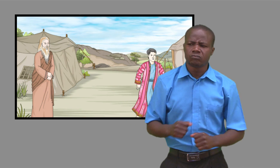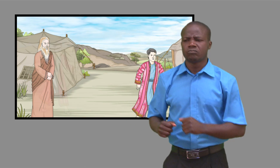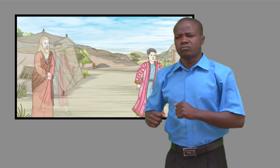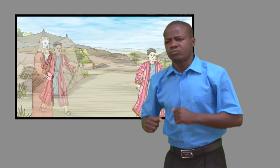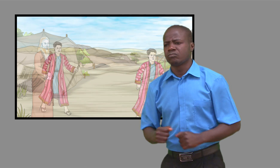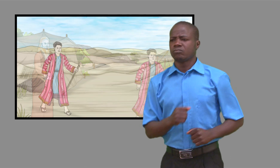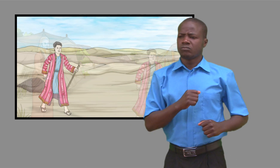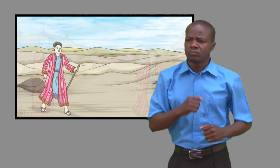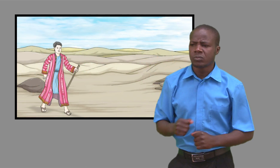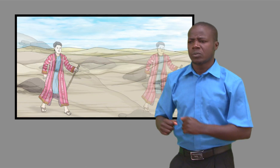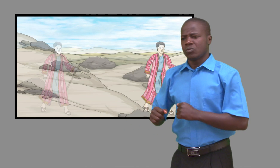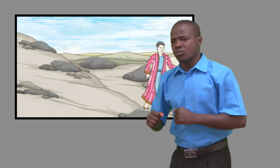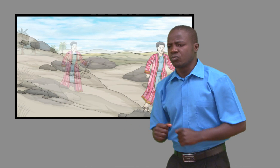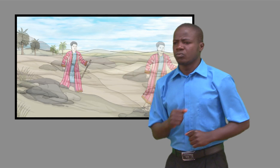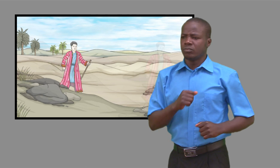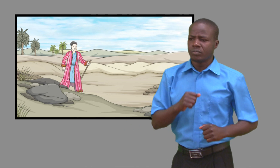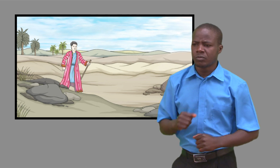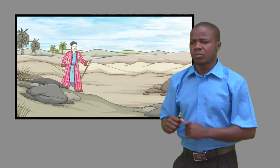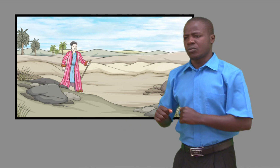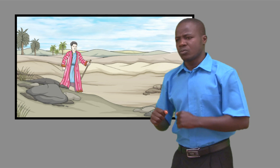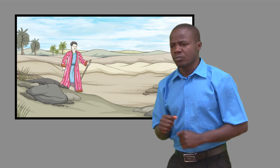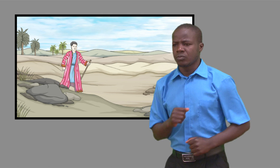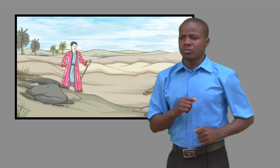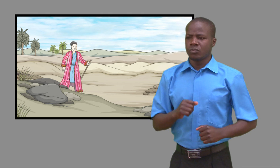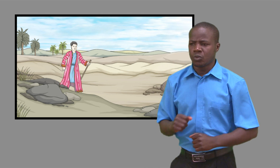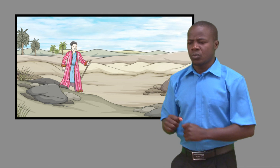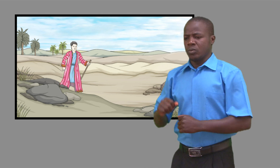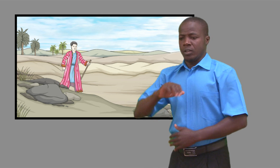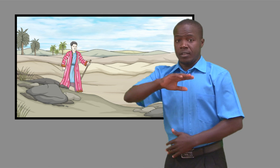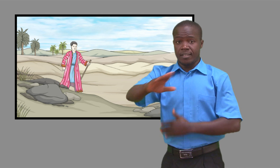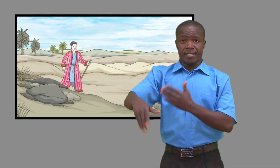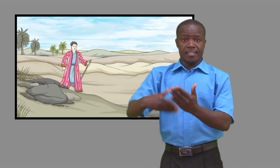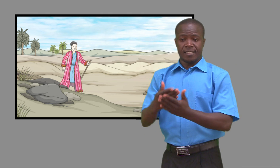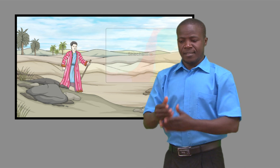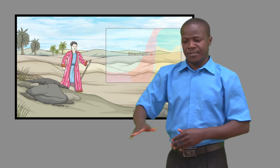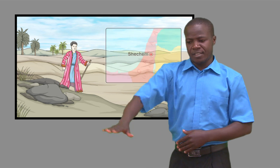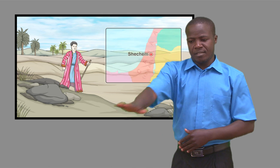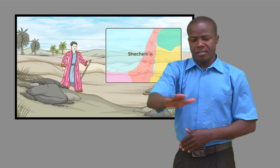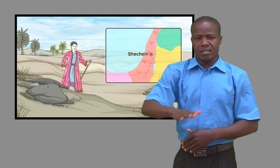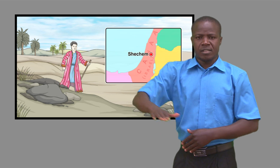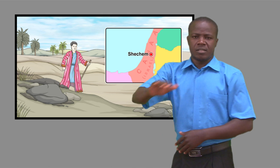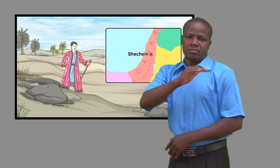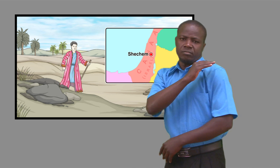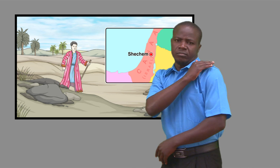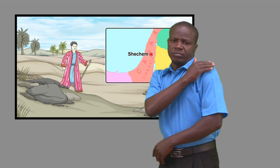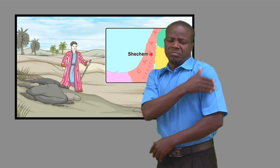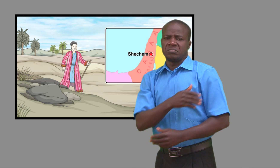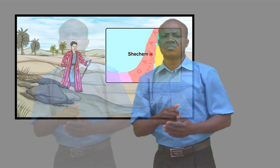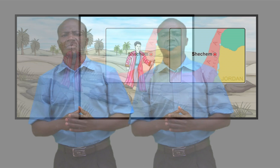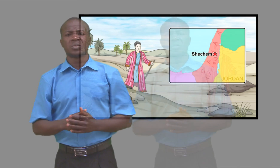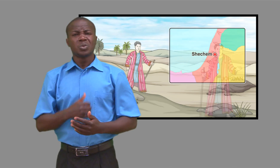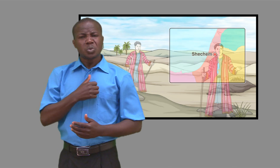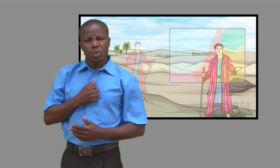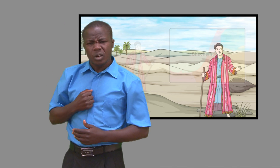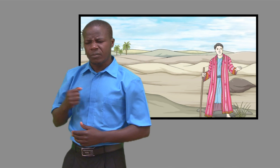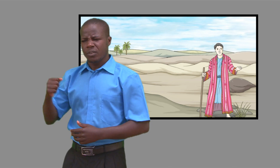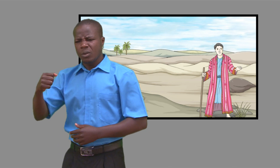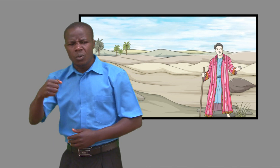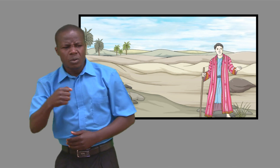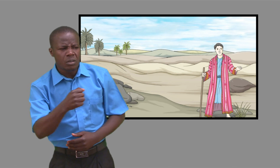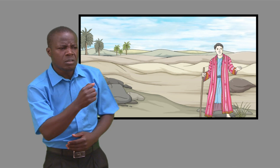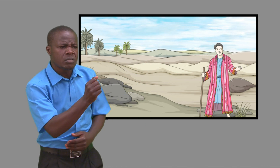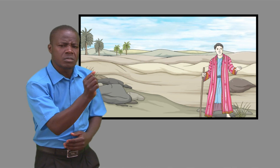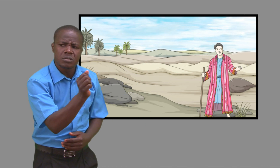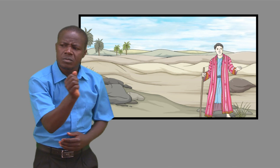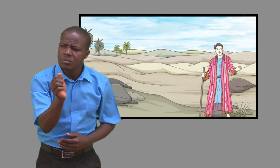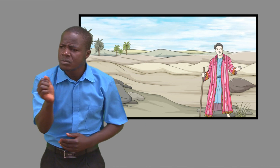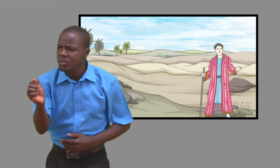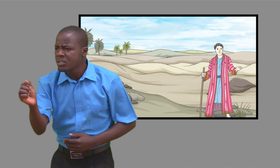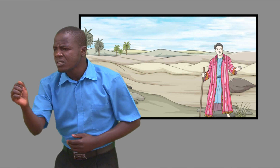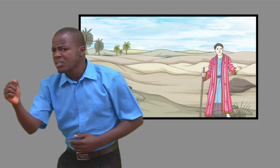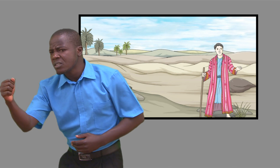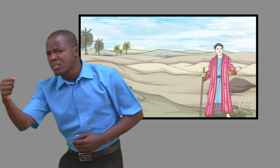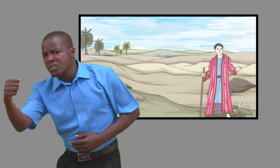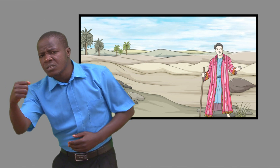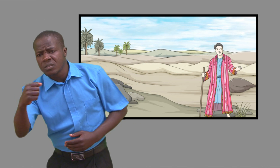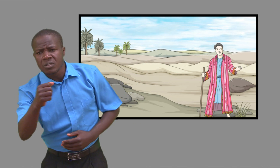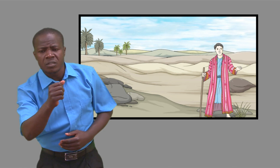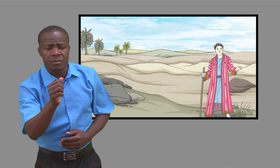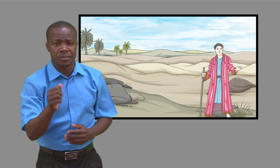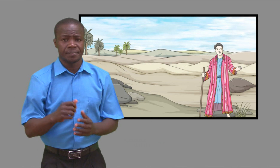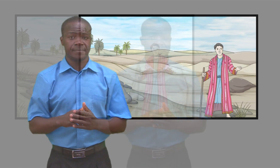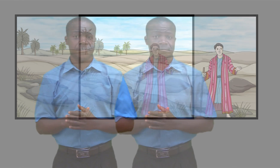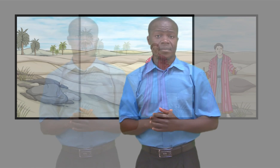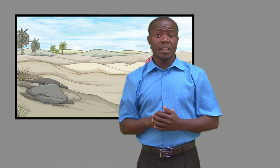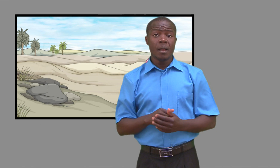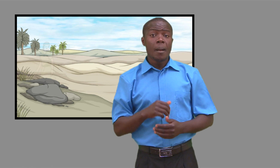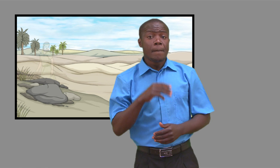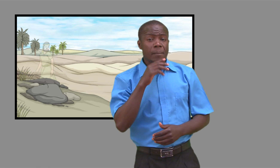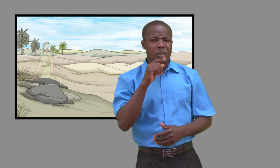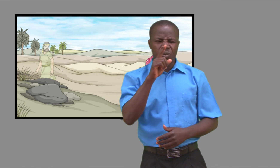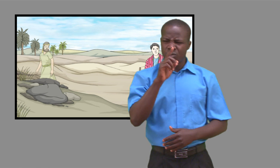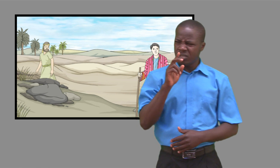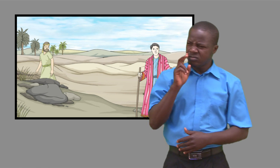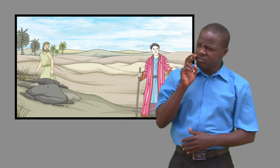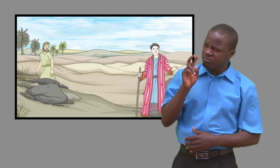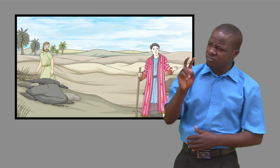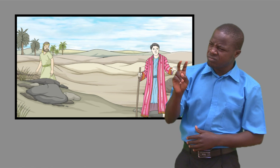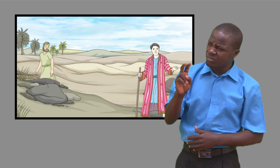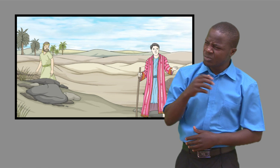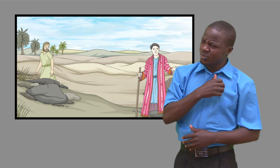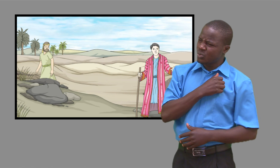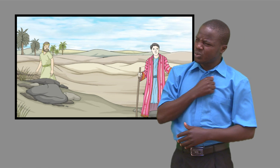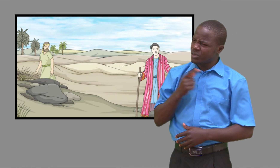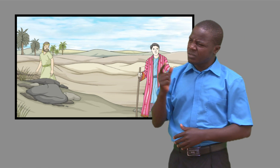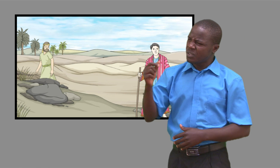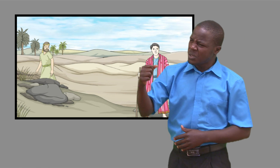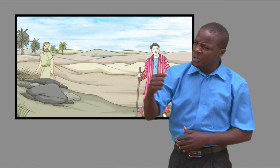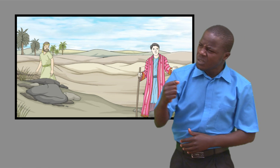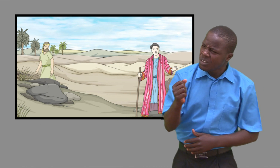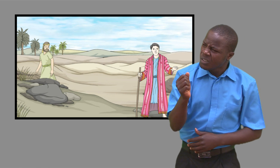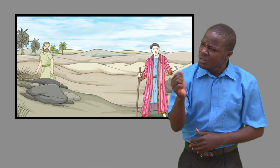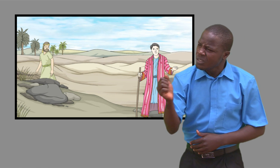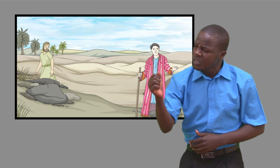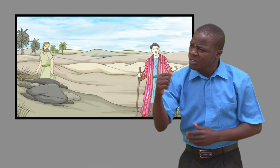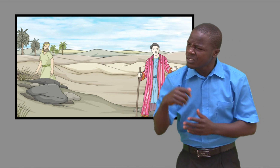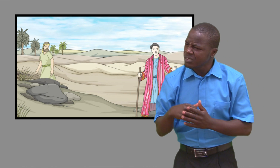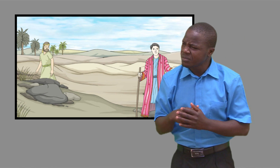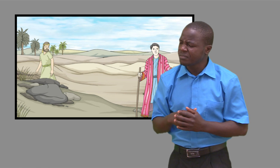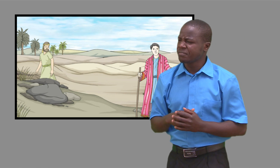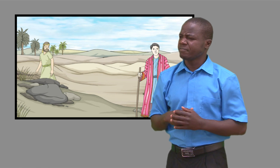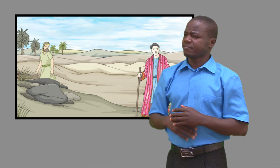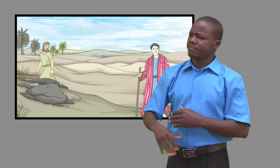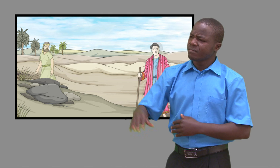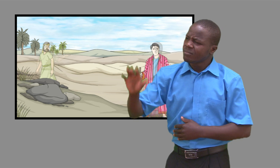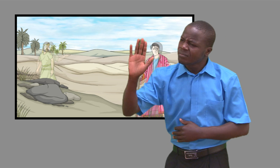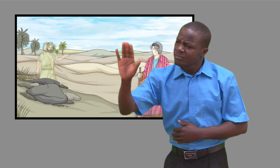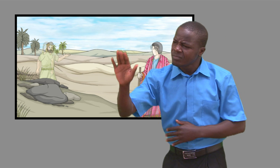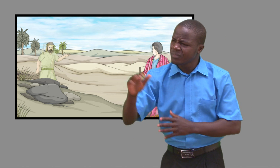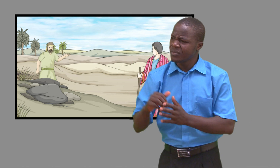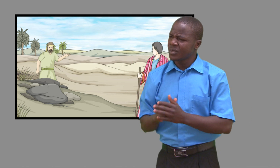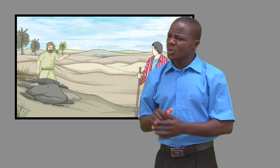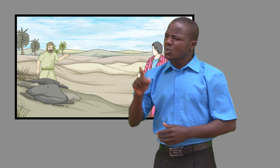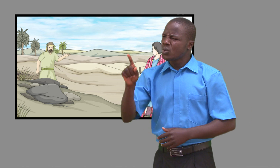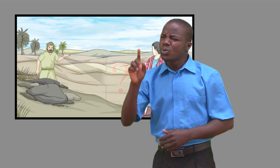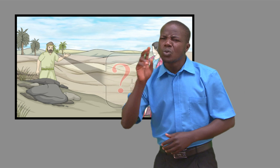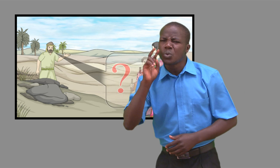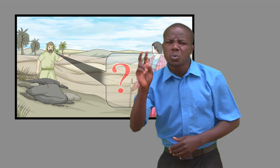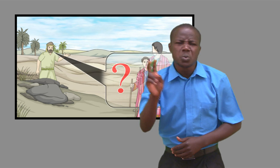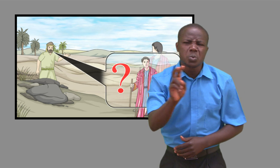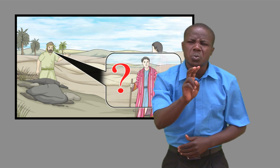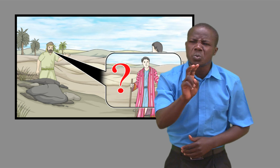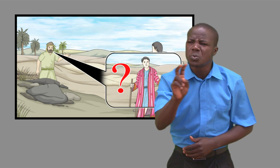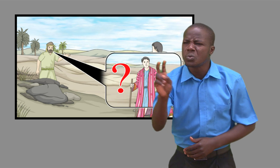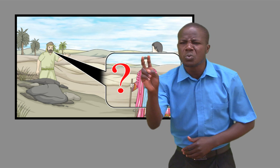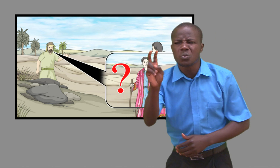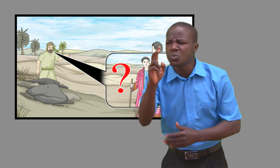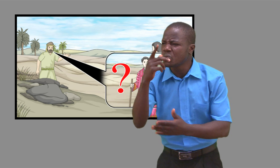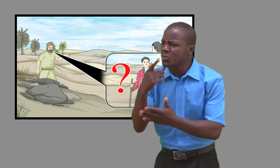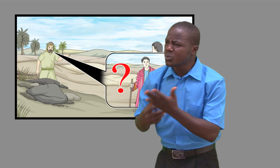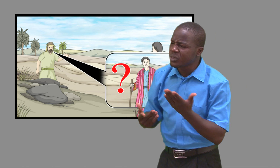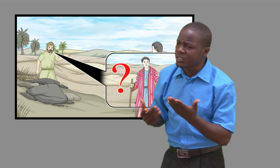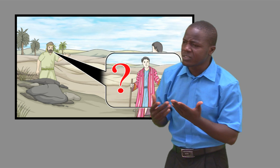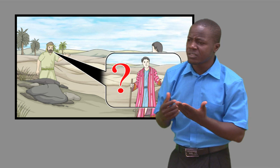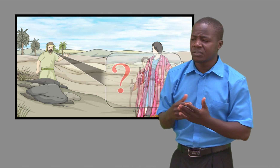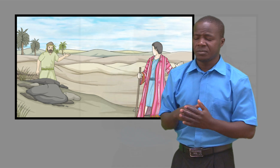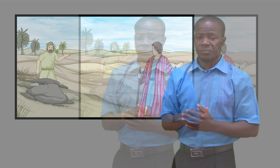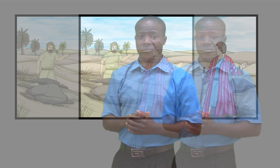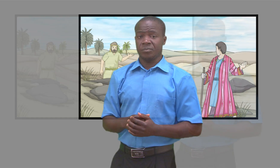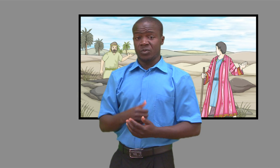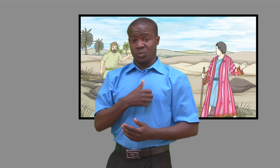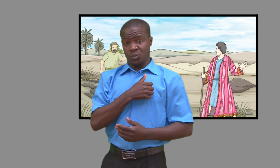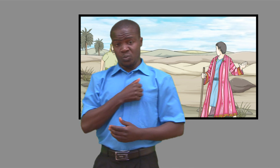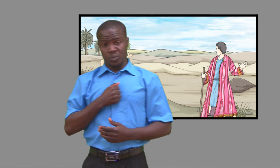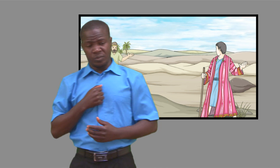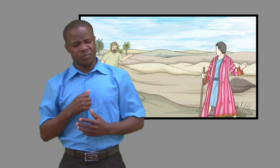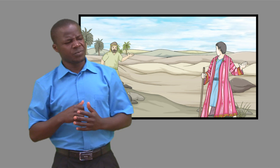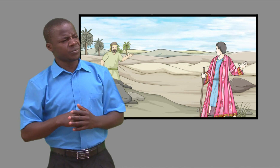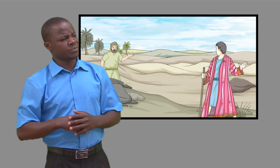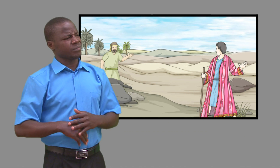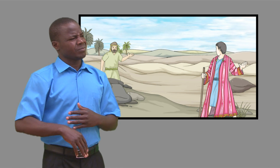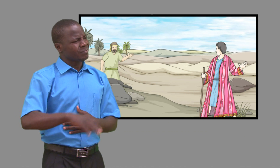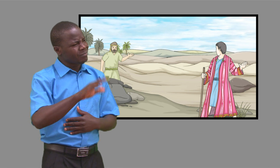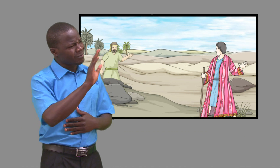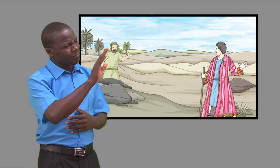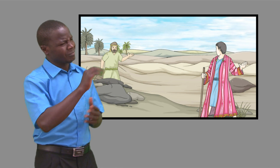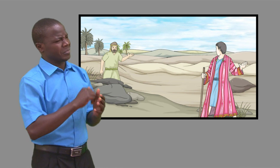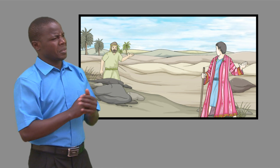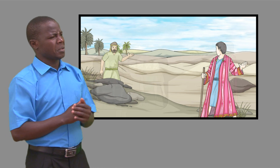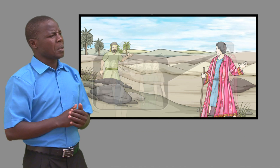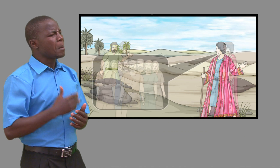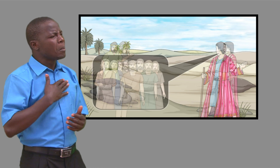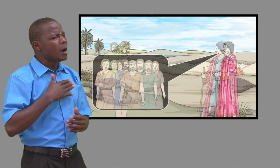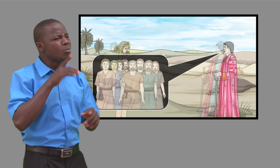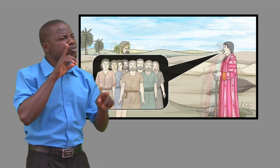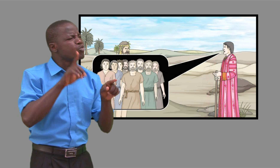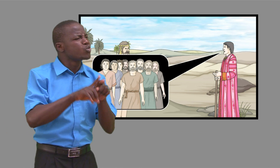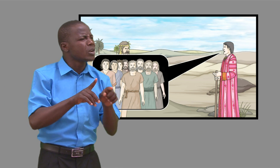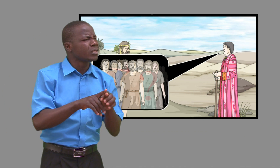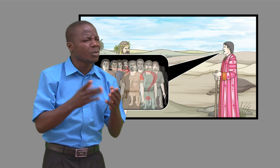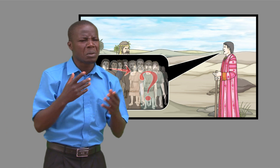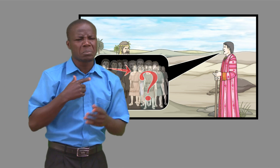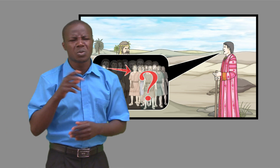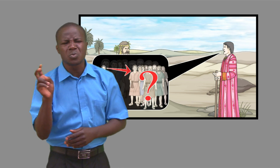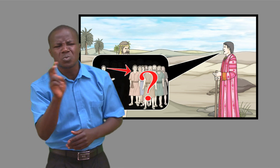And when Joseph arrived in Shechem, a man found him wandering in the field and asked, “What are you looking for?”